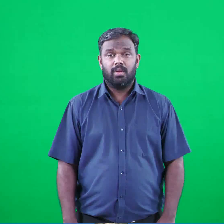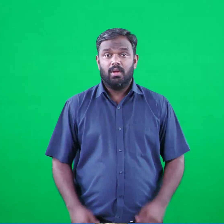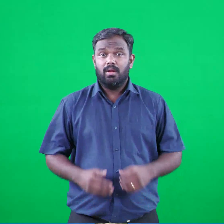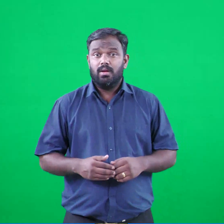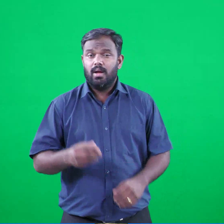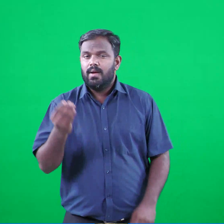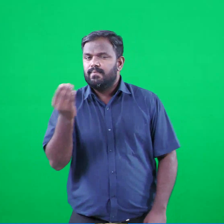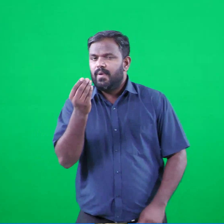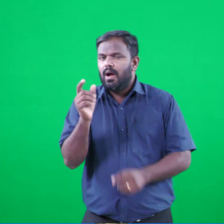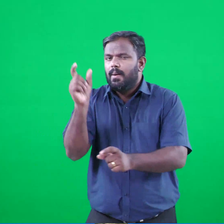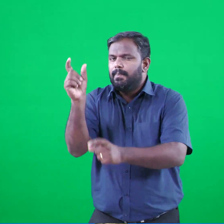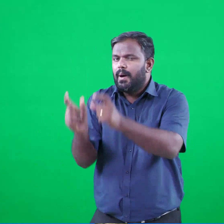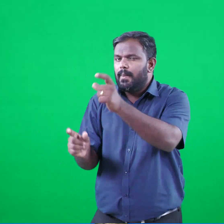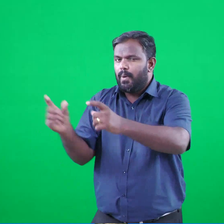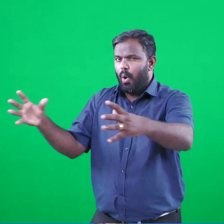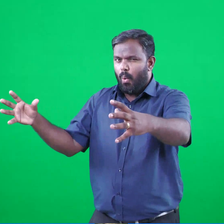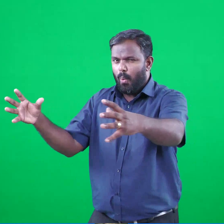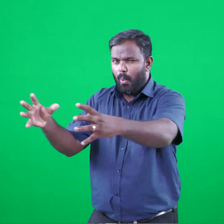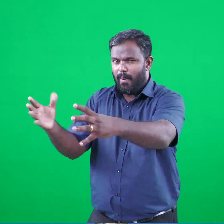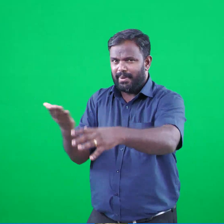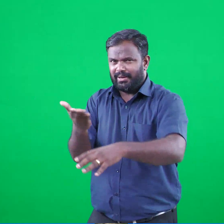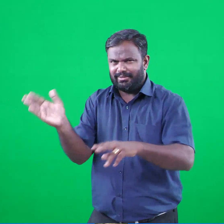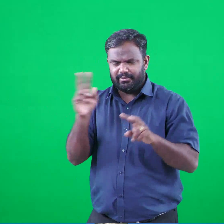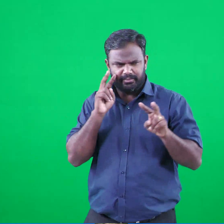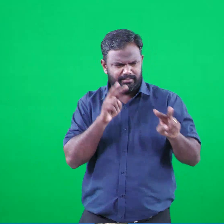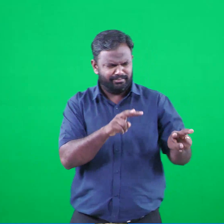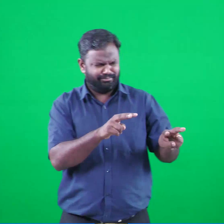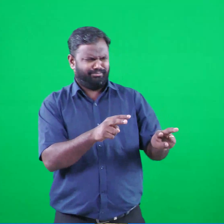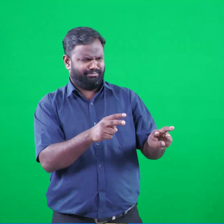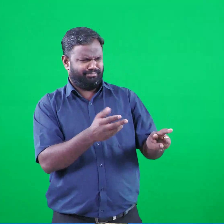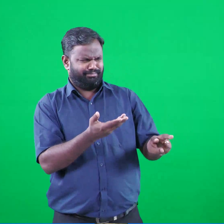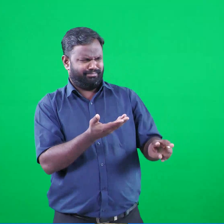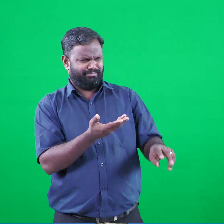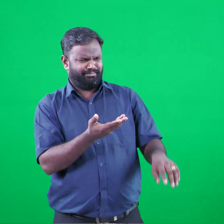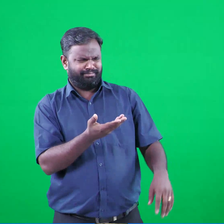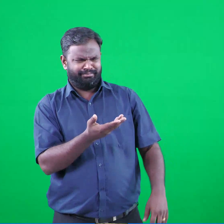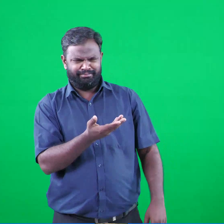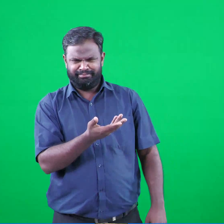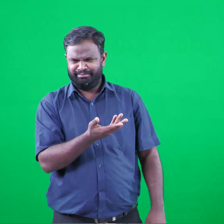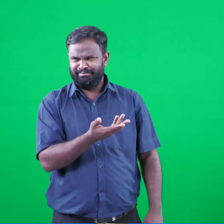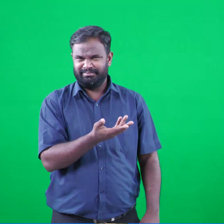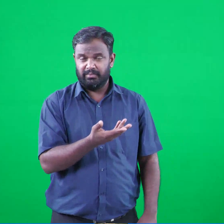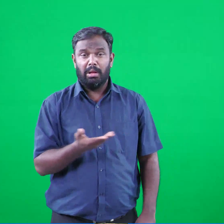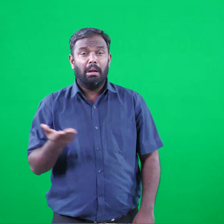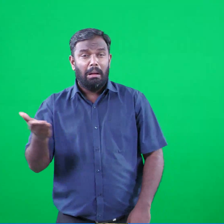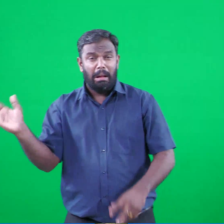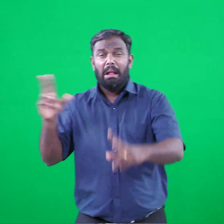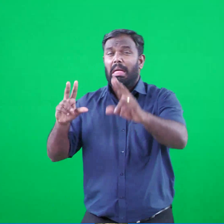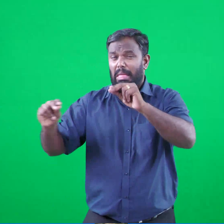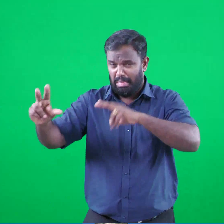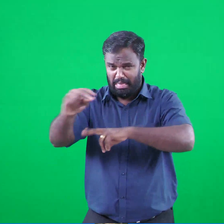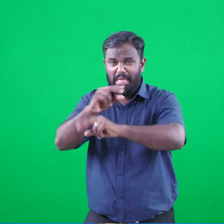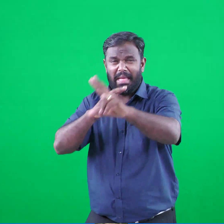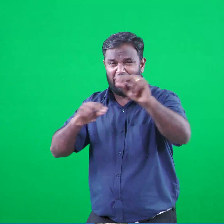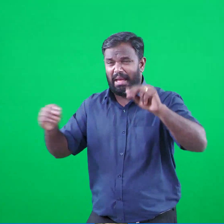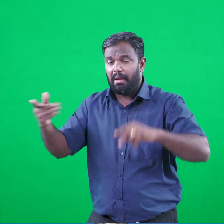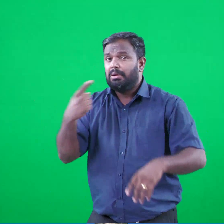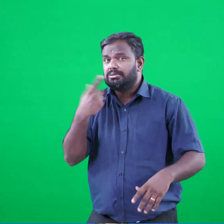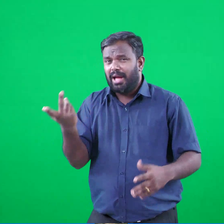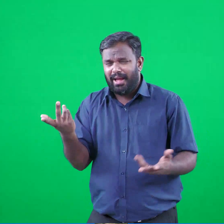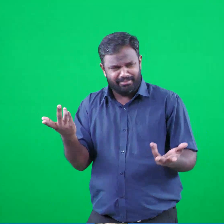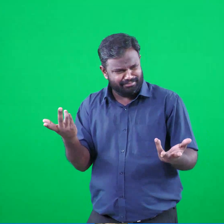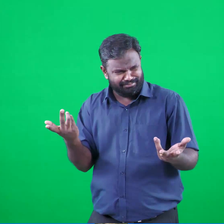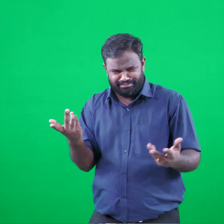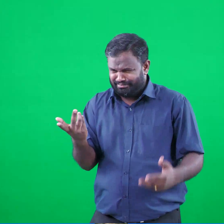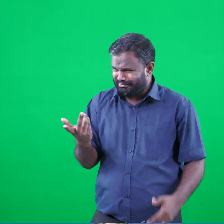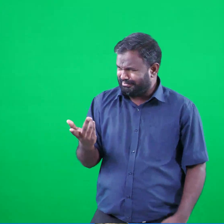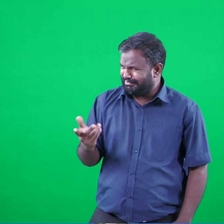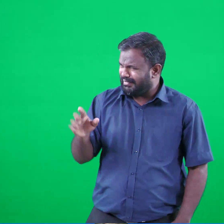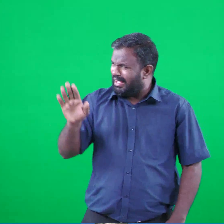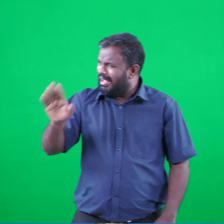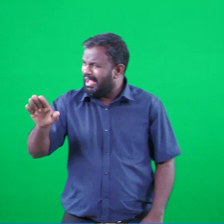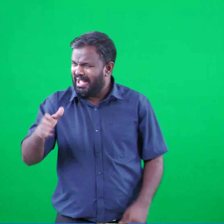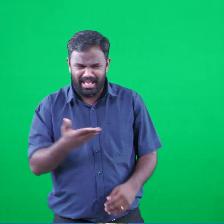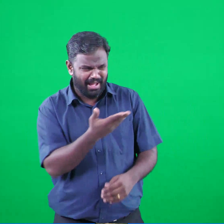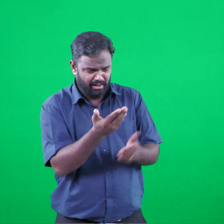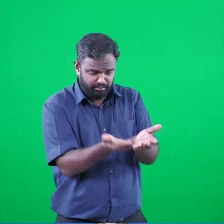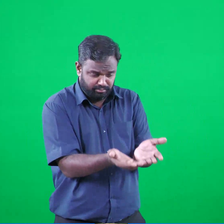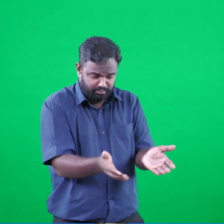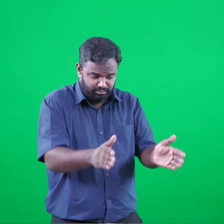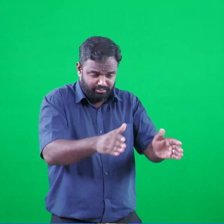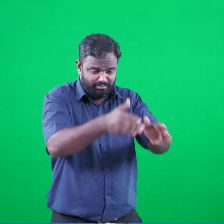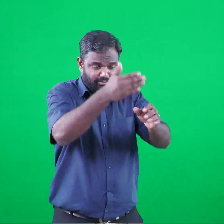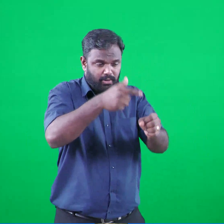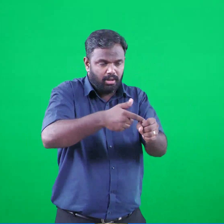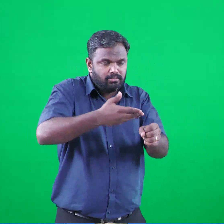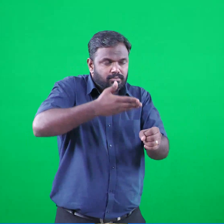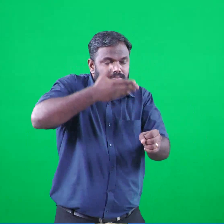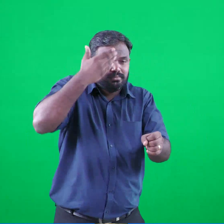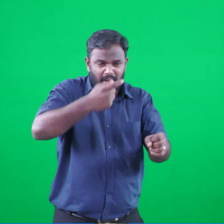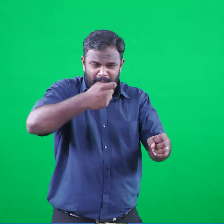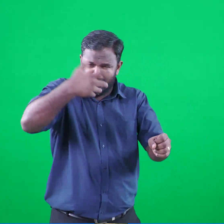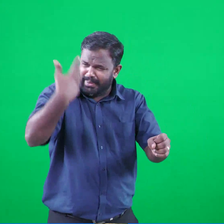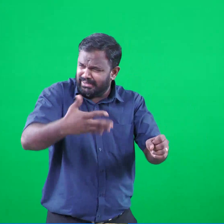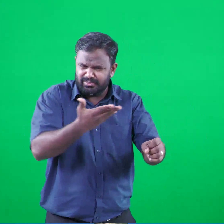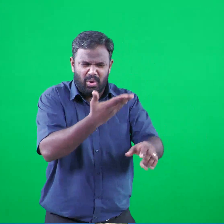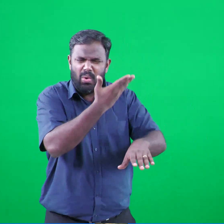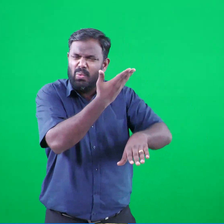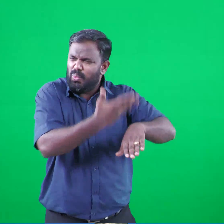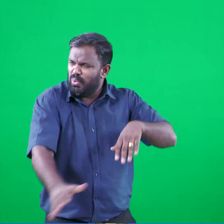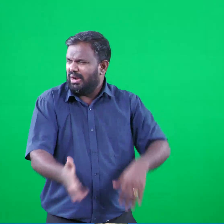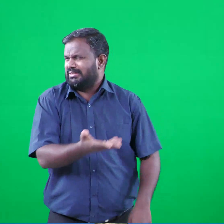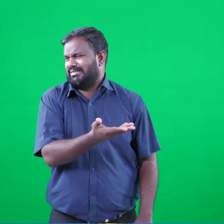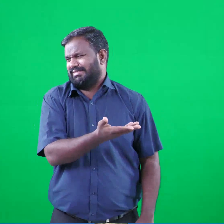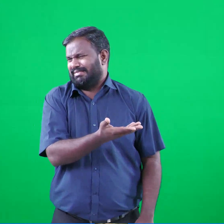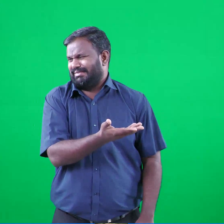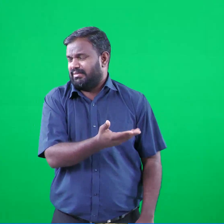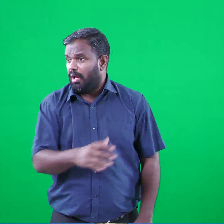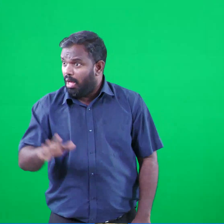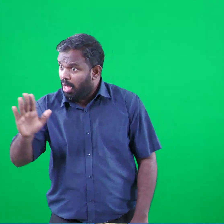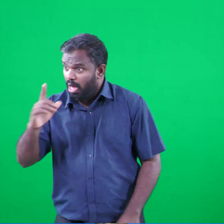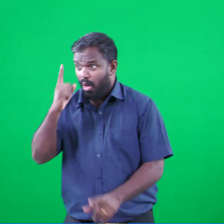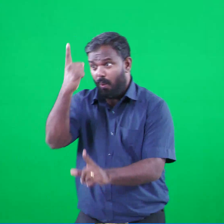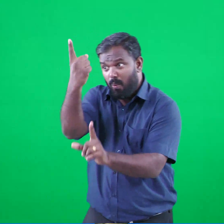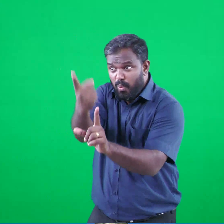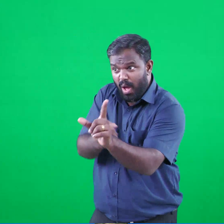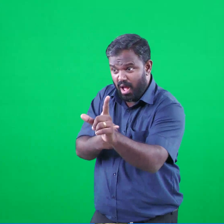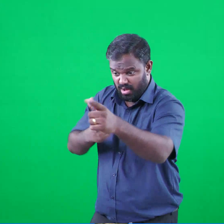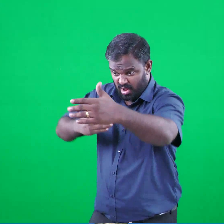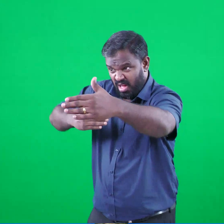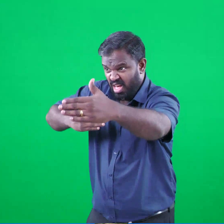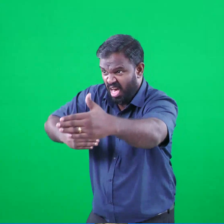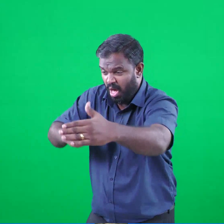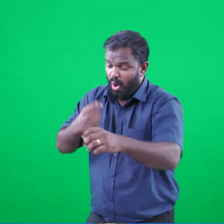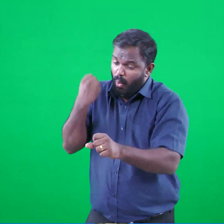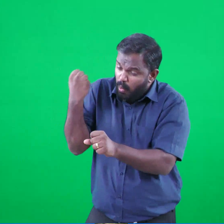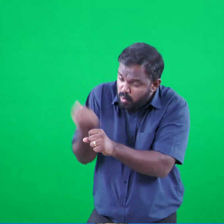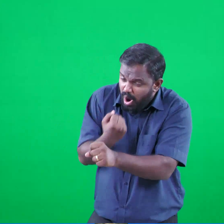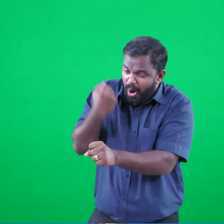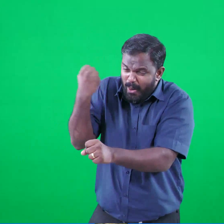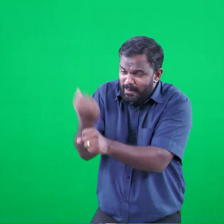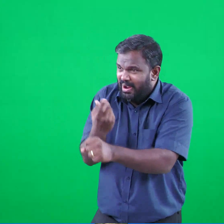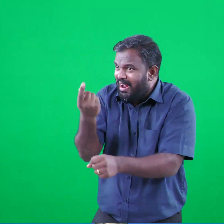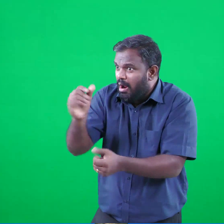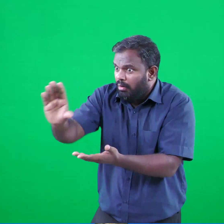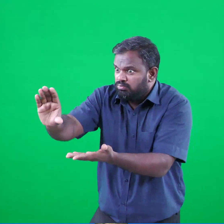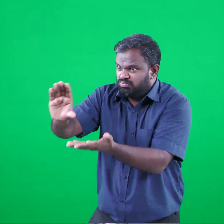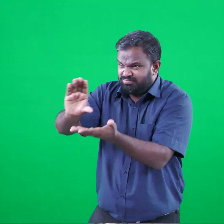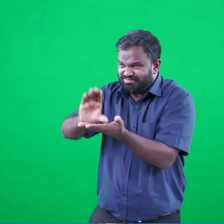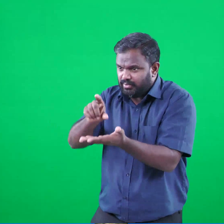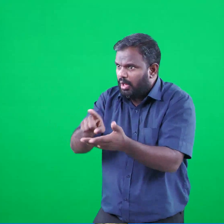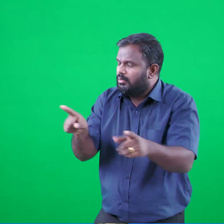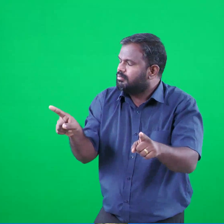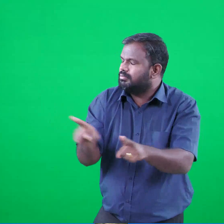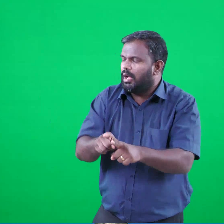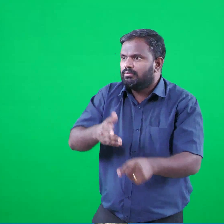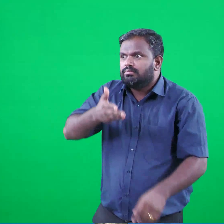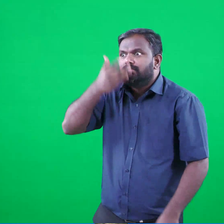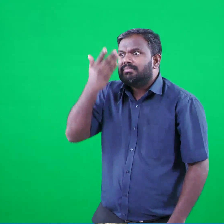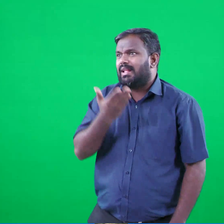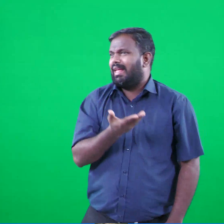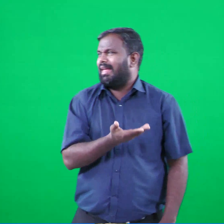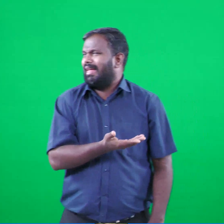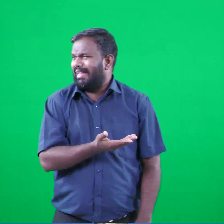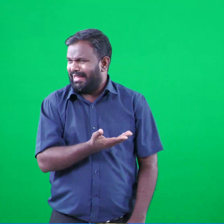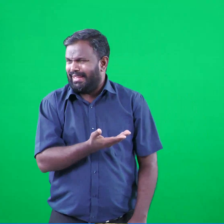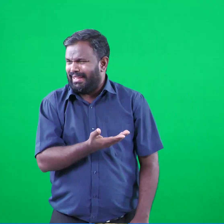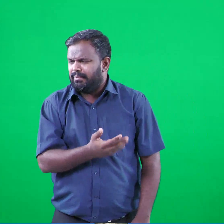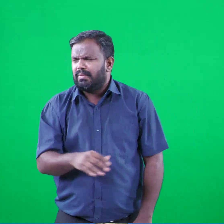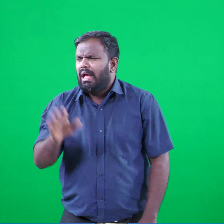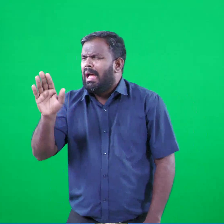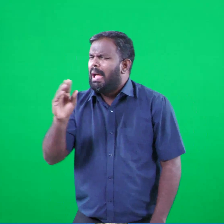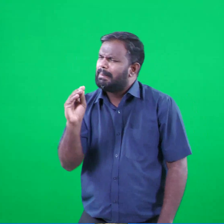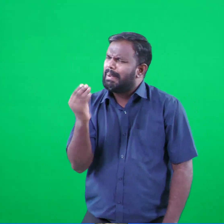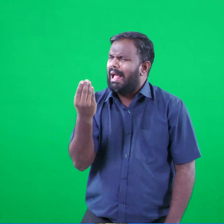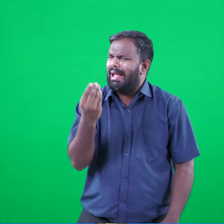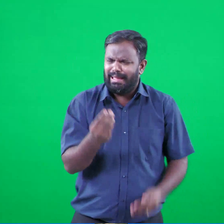Some of those present, however, expressed their indignation to one another: "Why this waste of perfume?